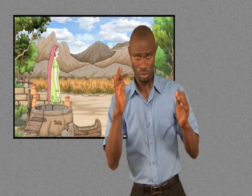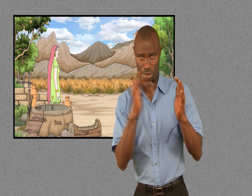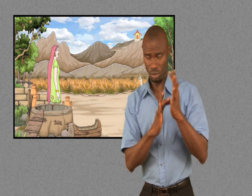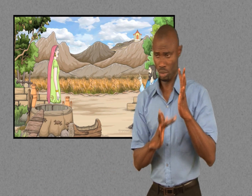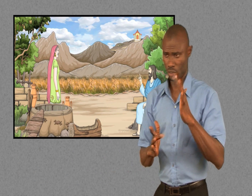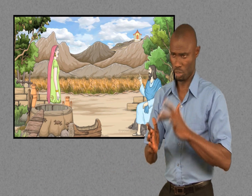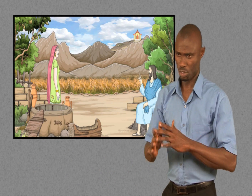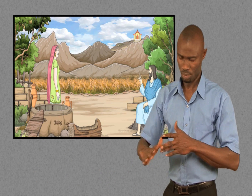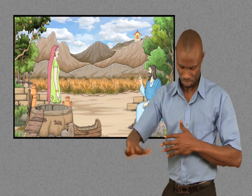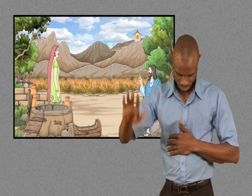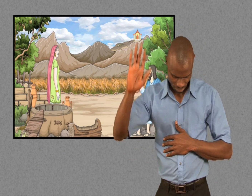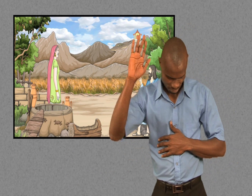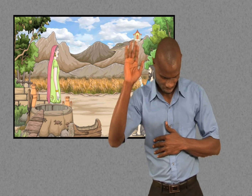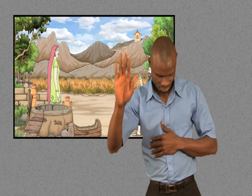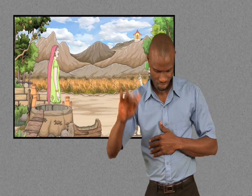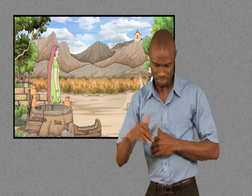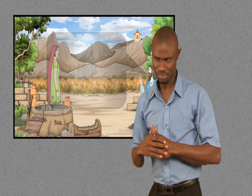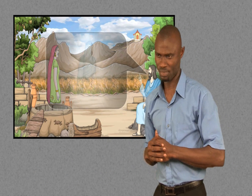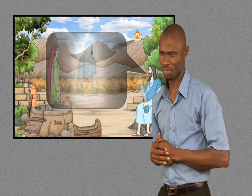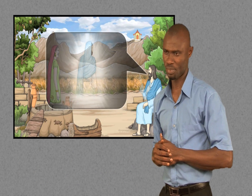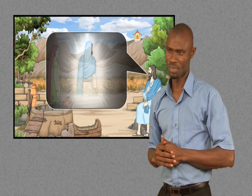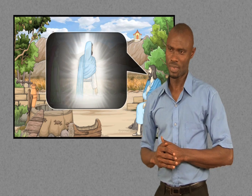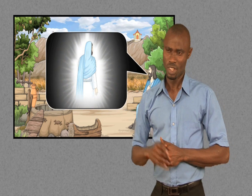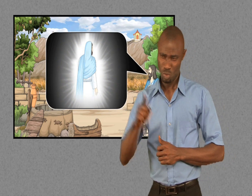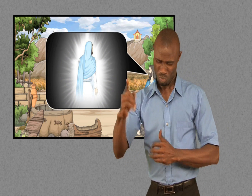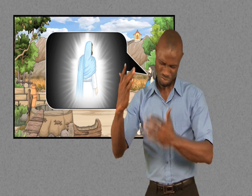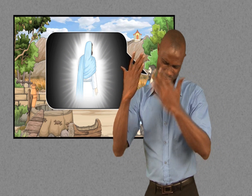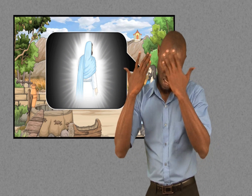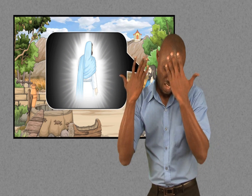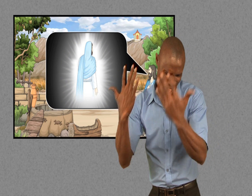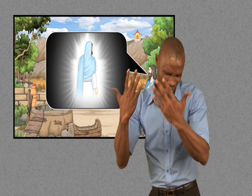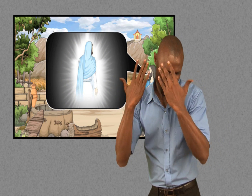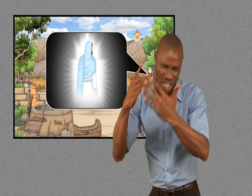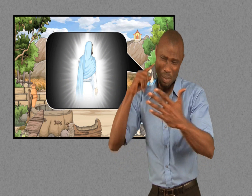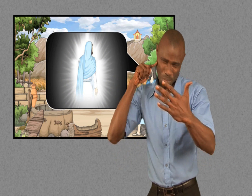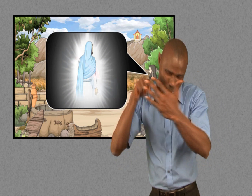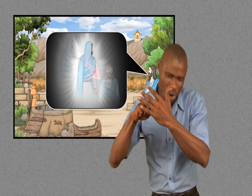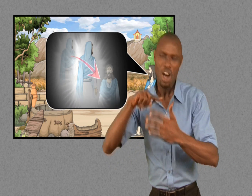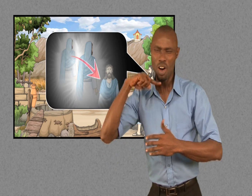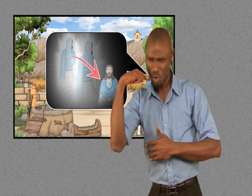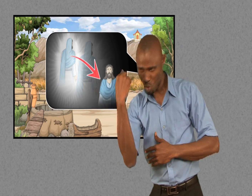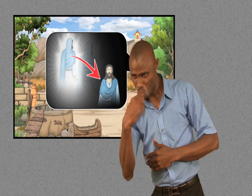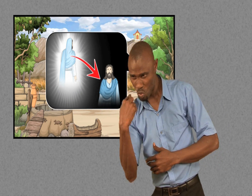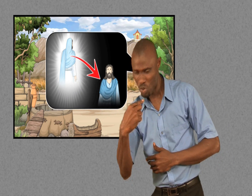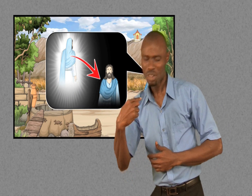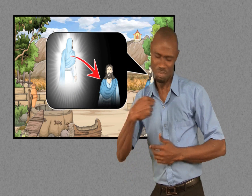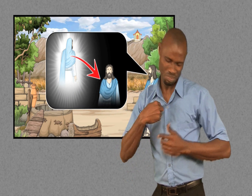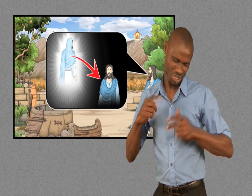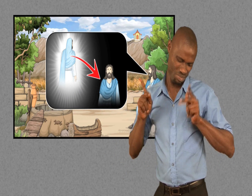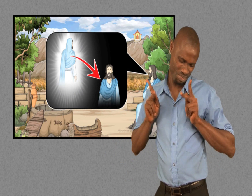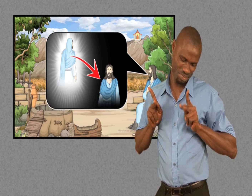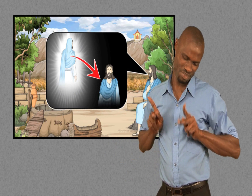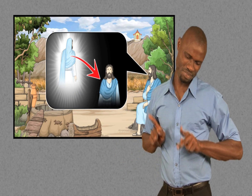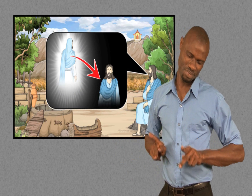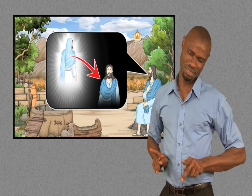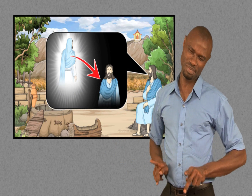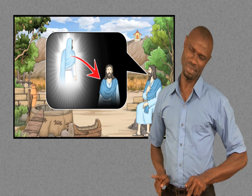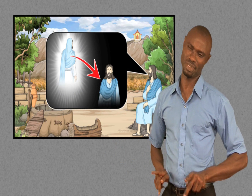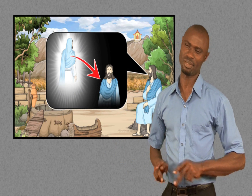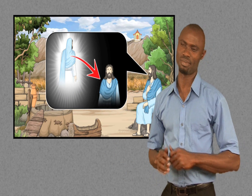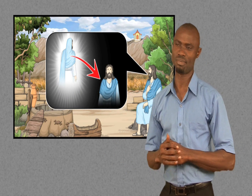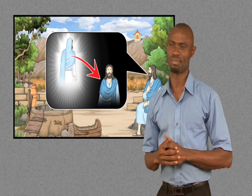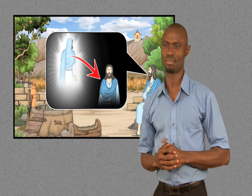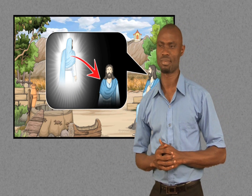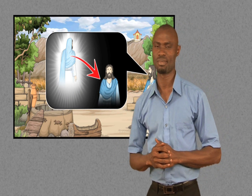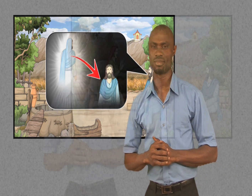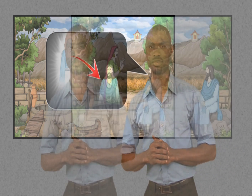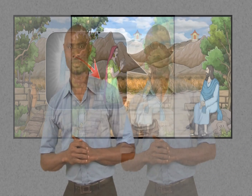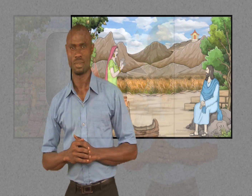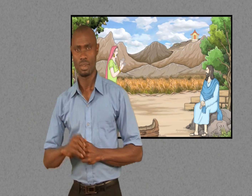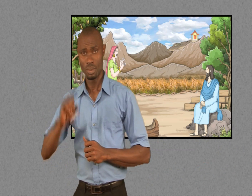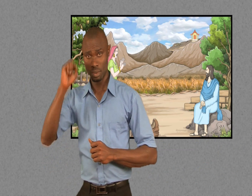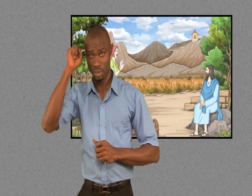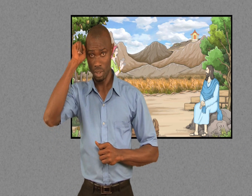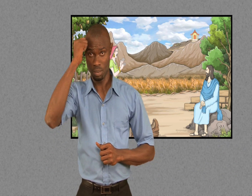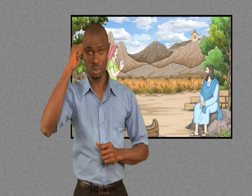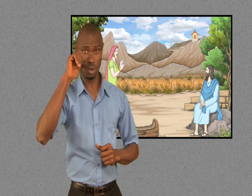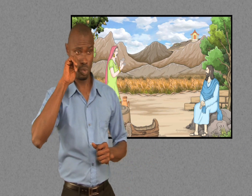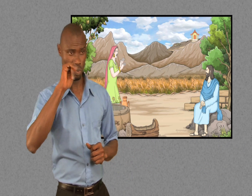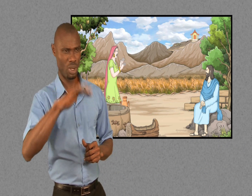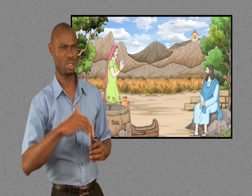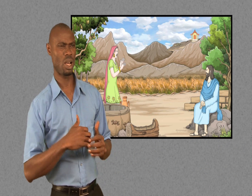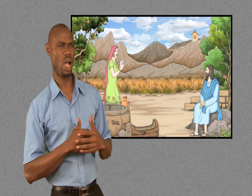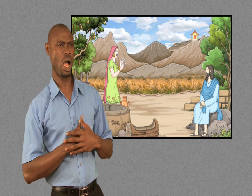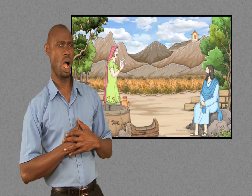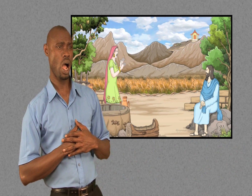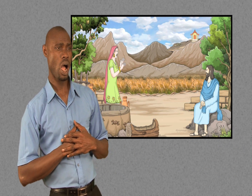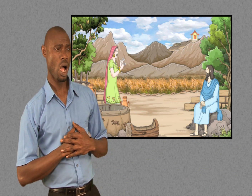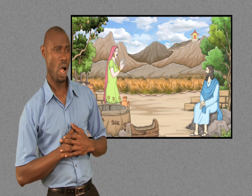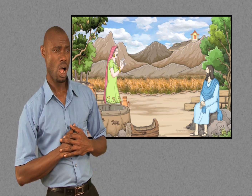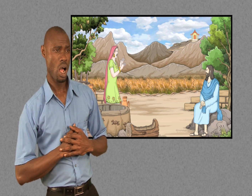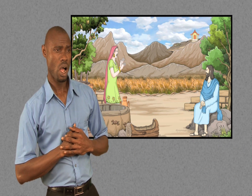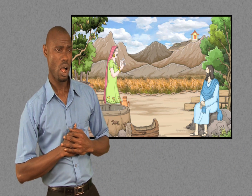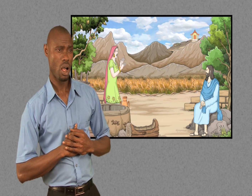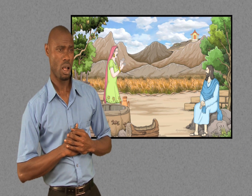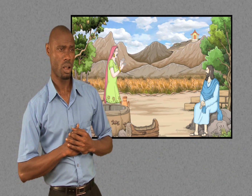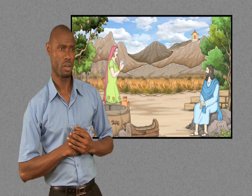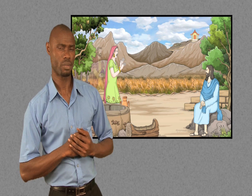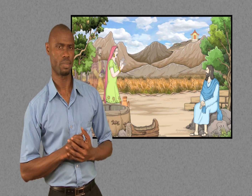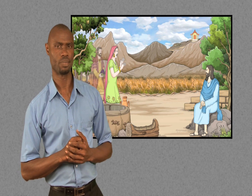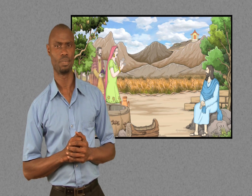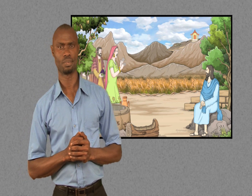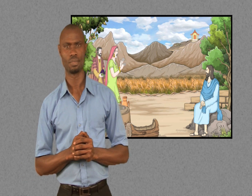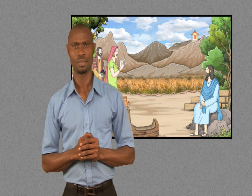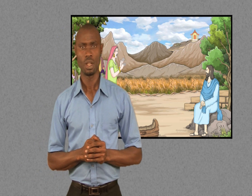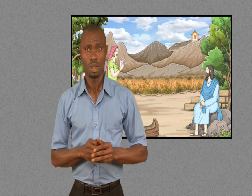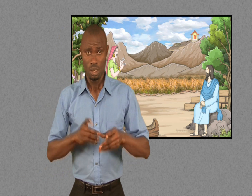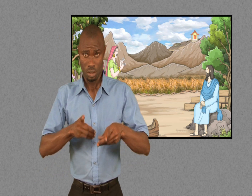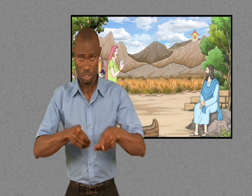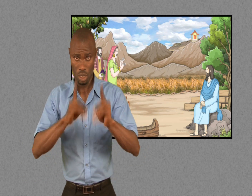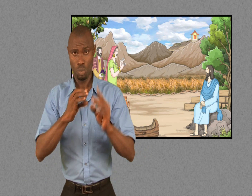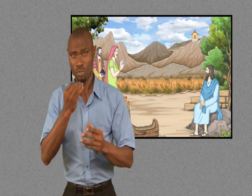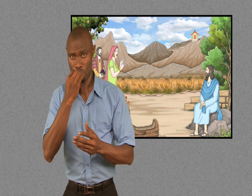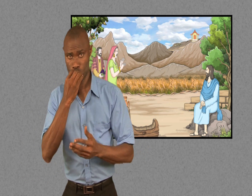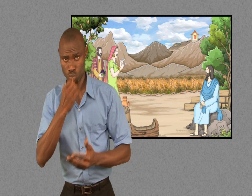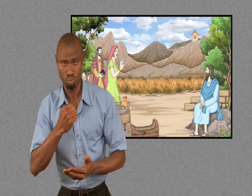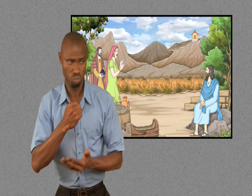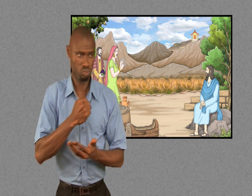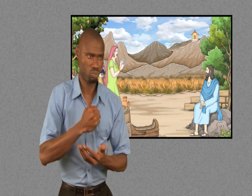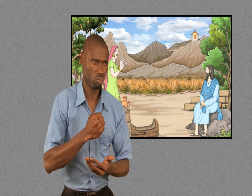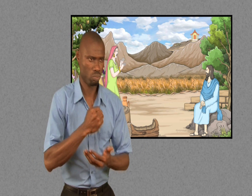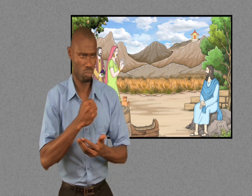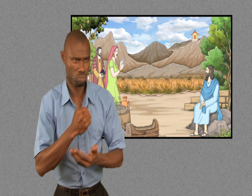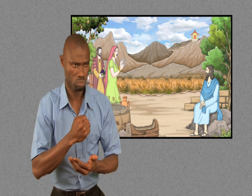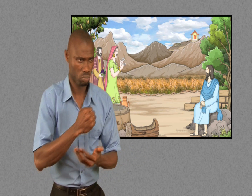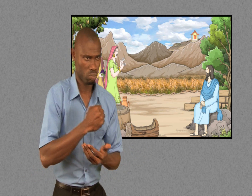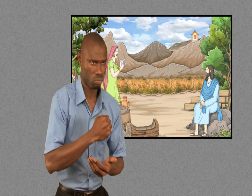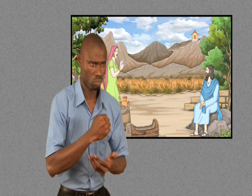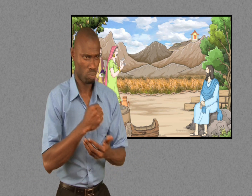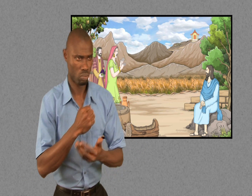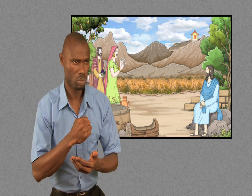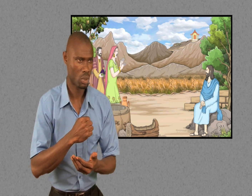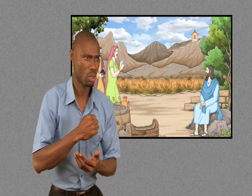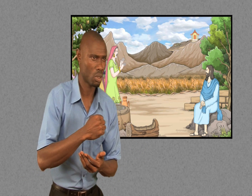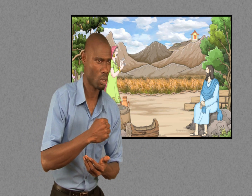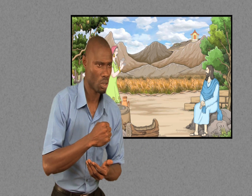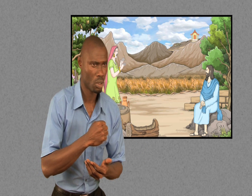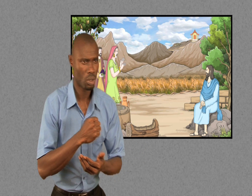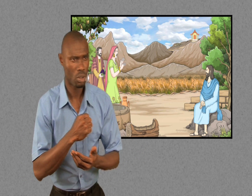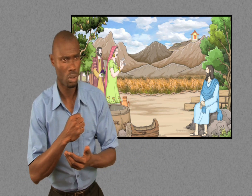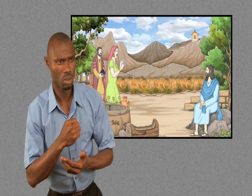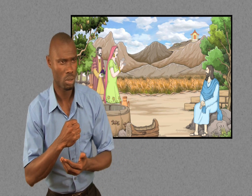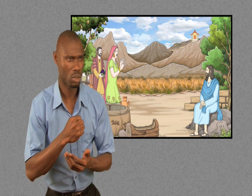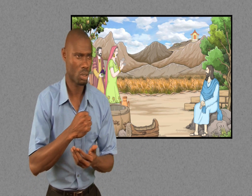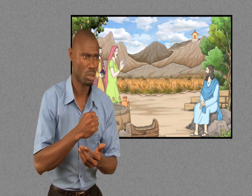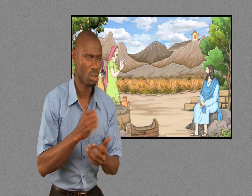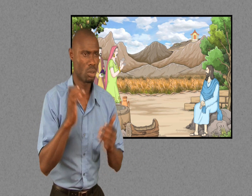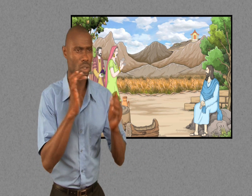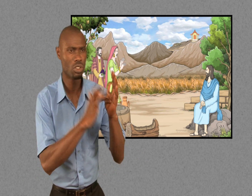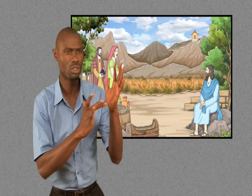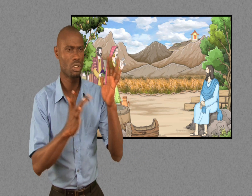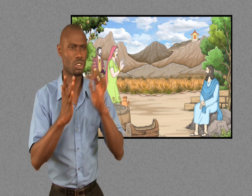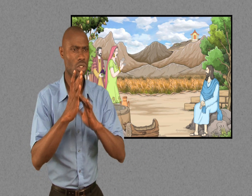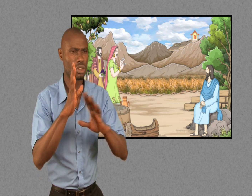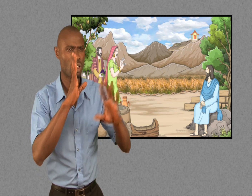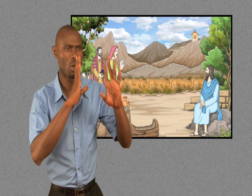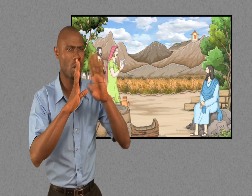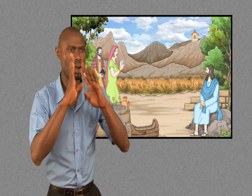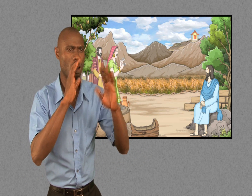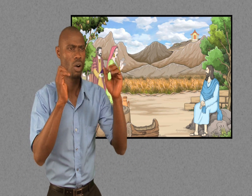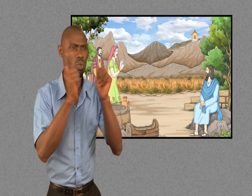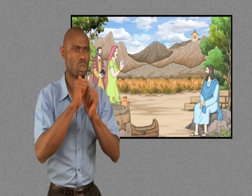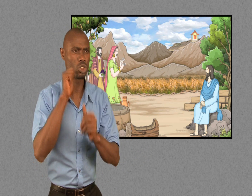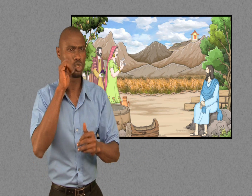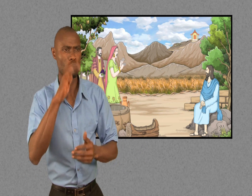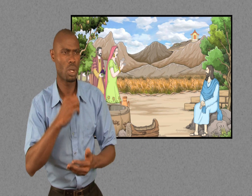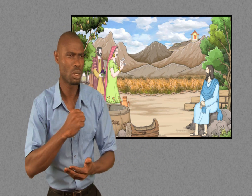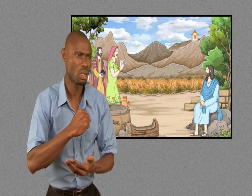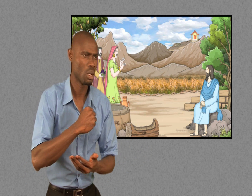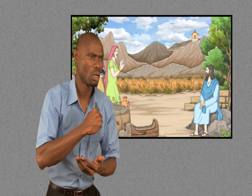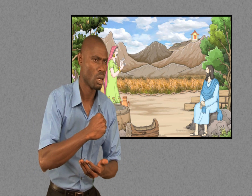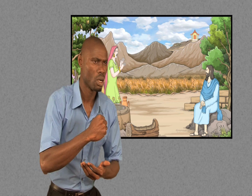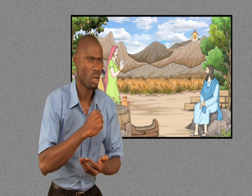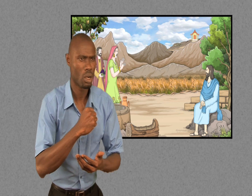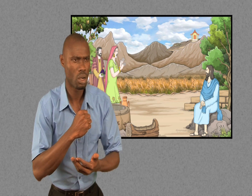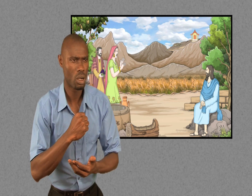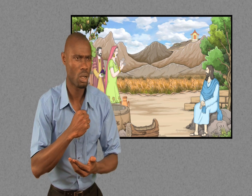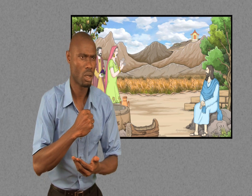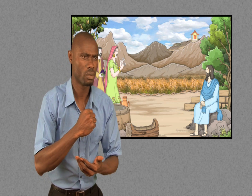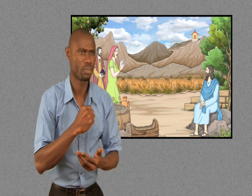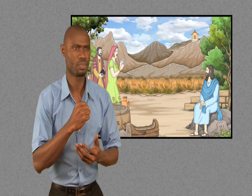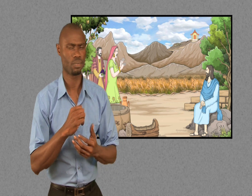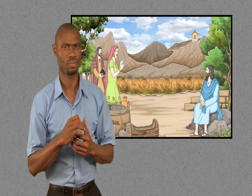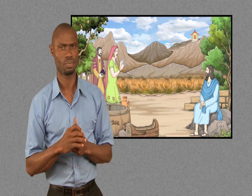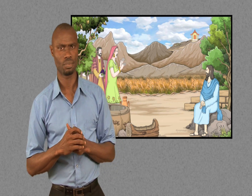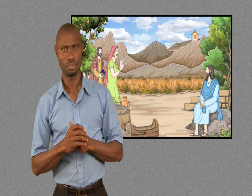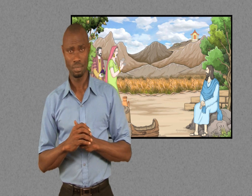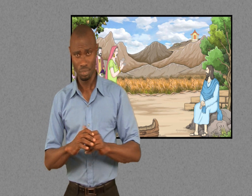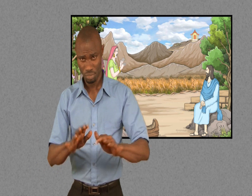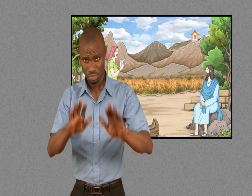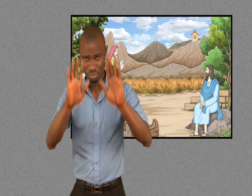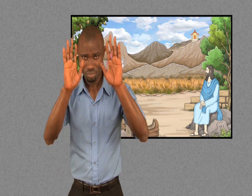Jesus answered, “I who speak to you am He.” Just then His disciples returned and were surprised that He was speaking with a woman.